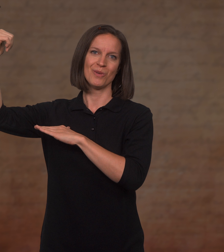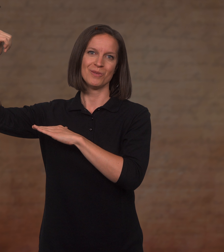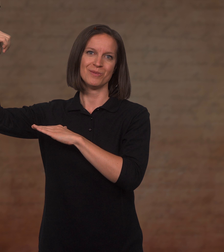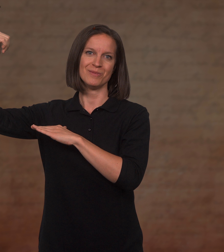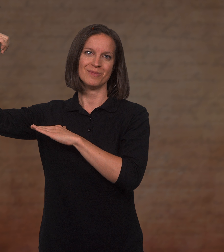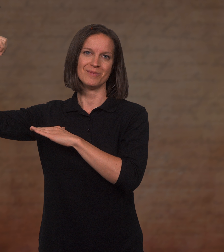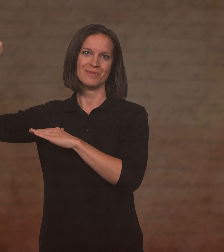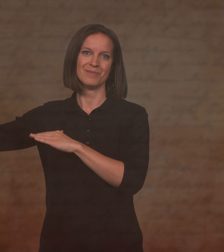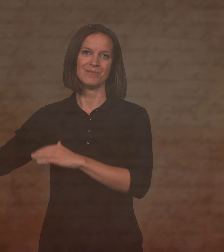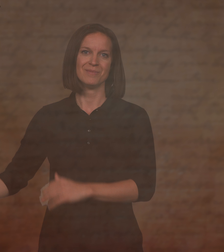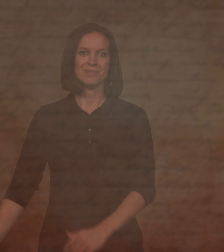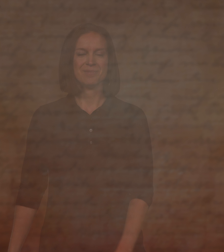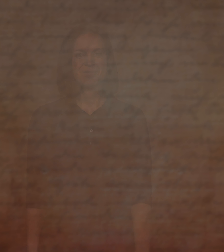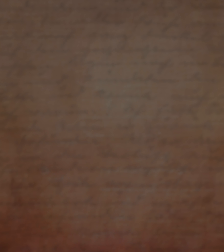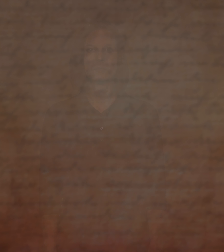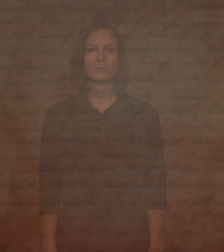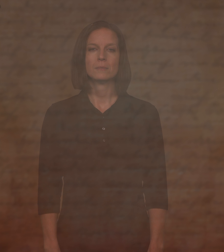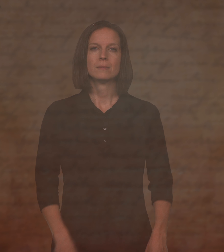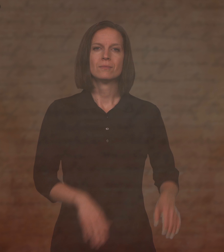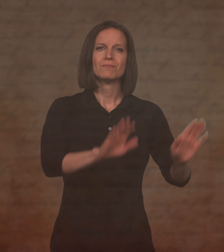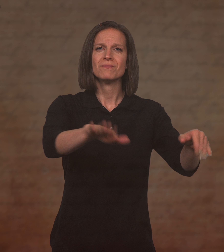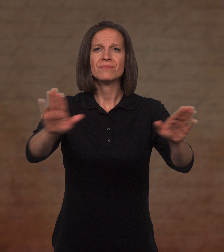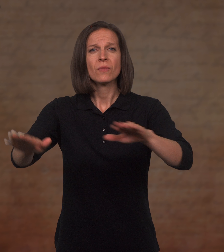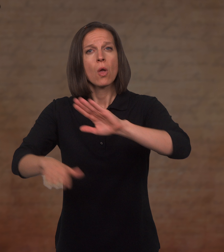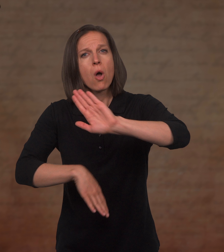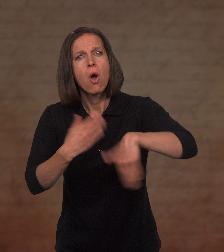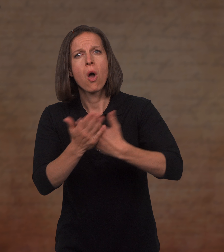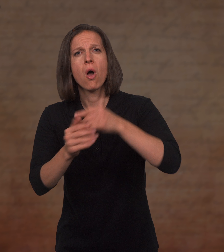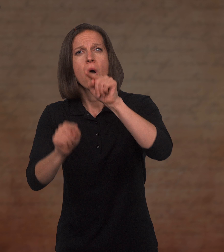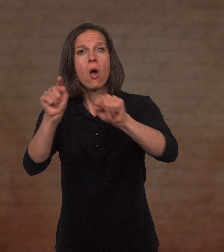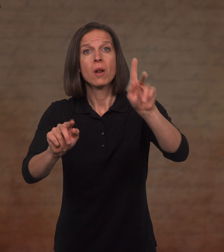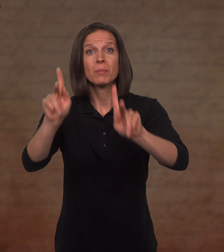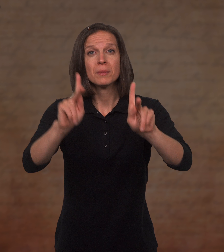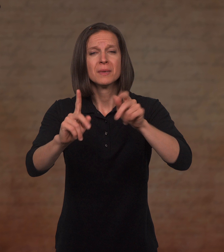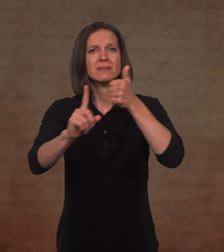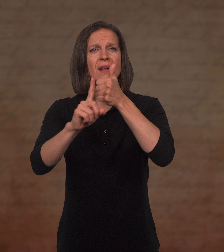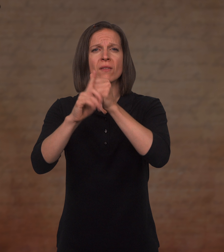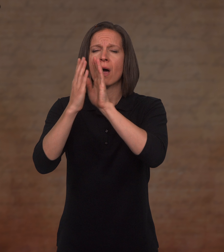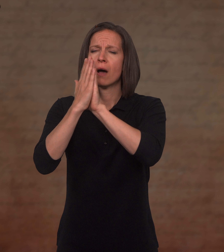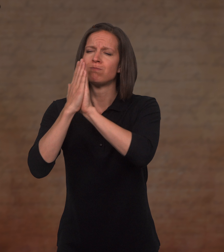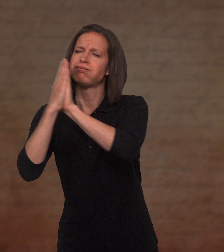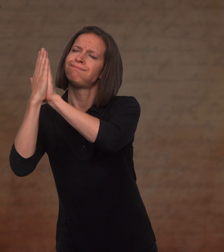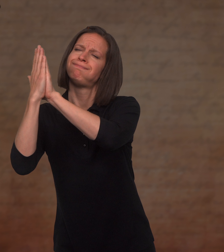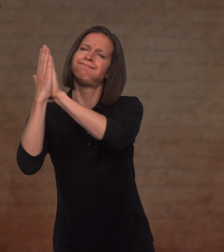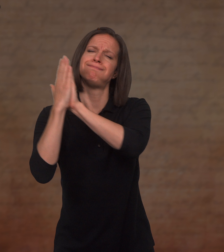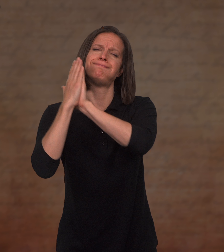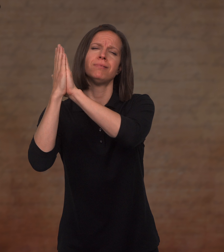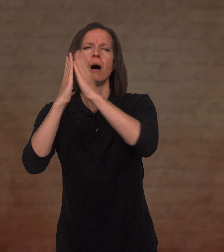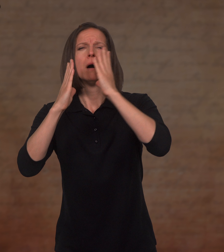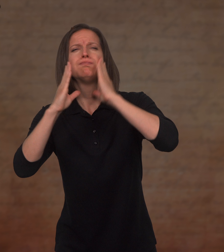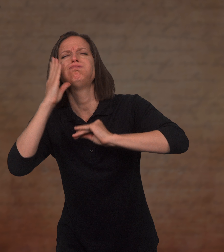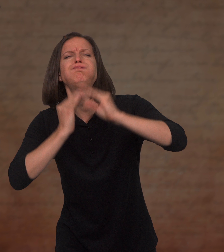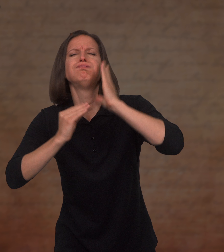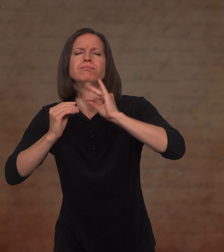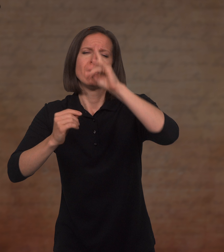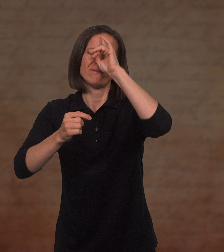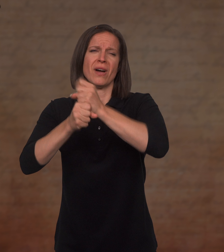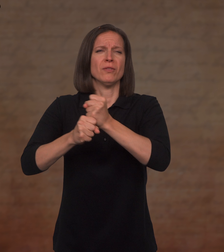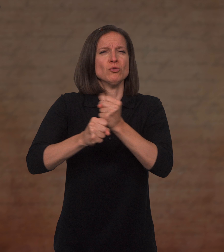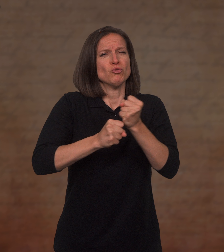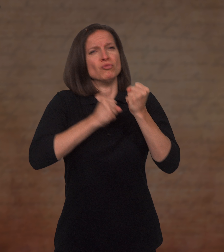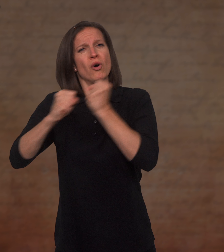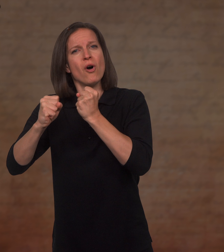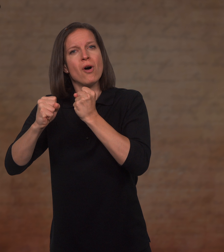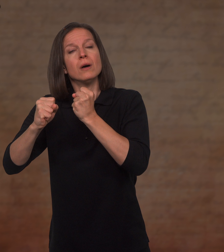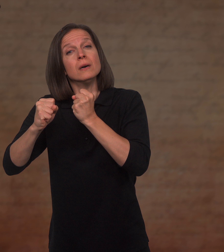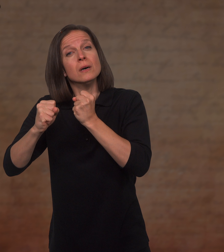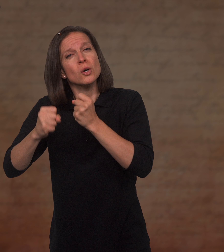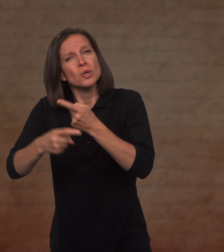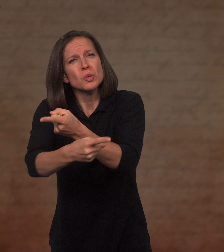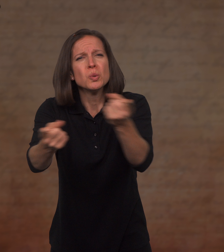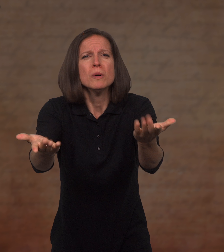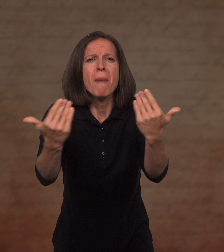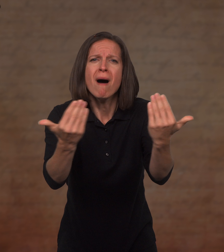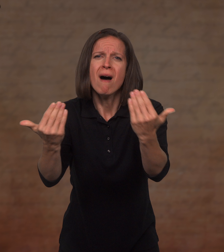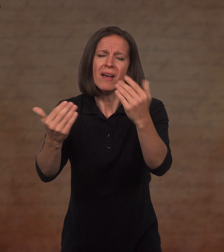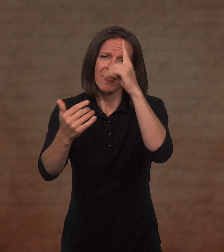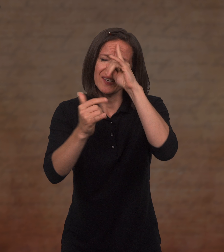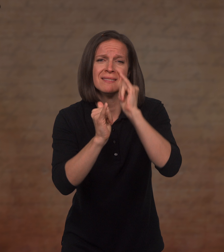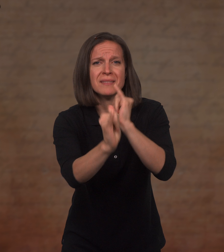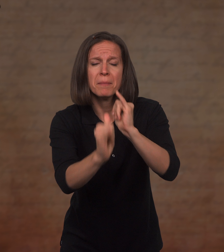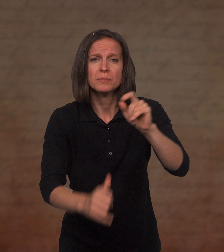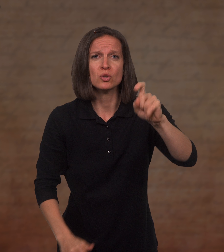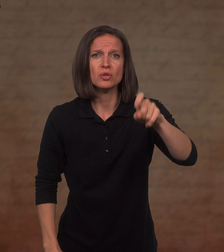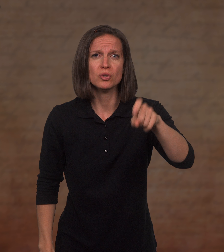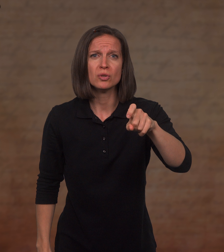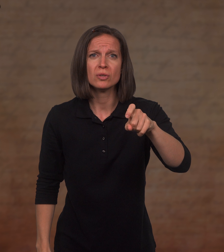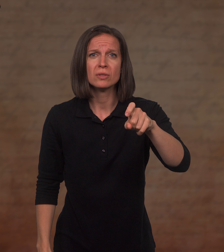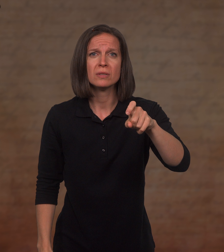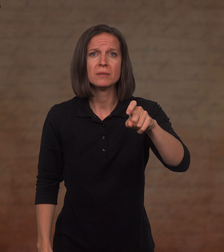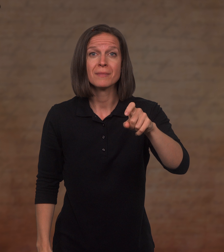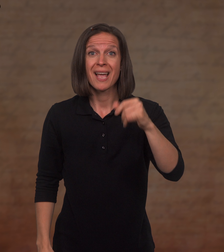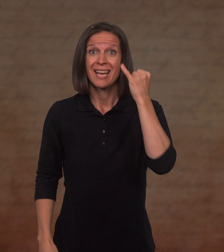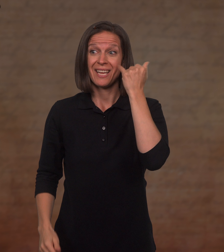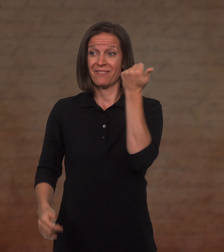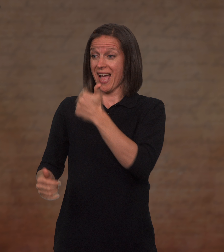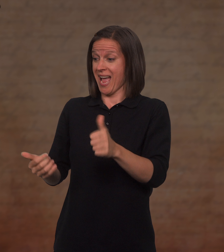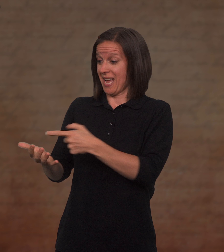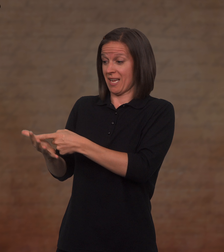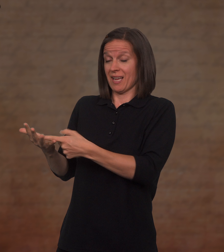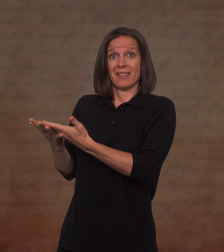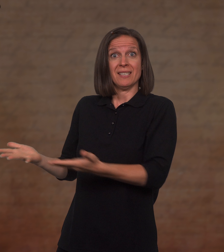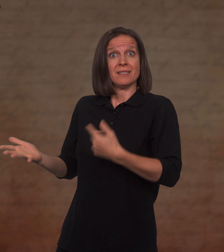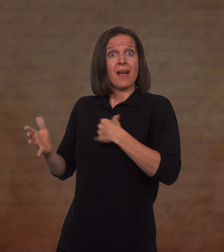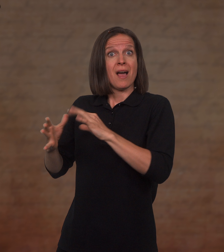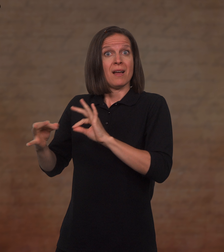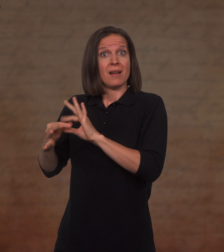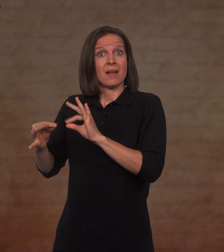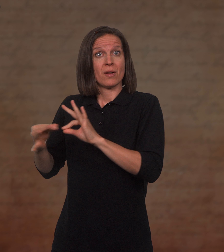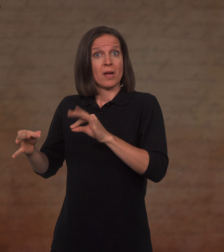All of us who are mature should embrace this point of view.